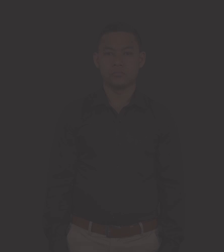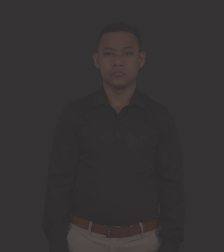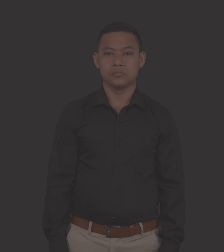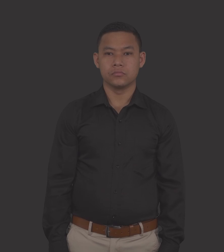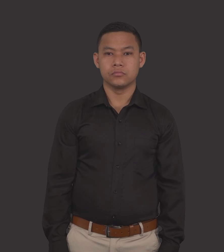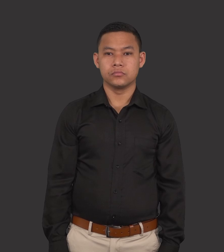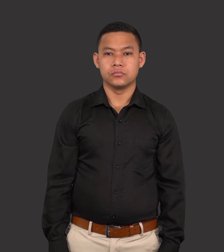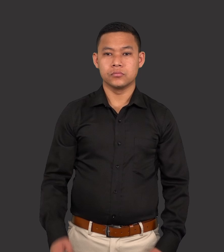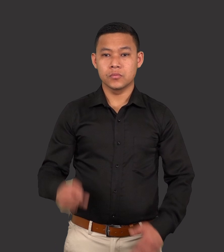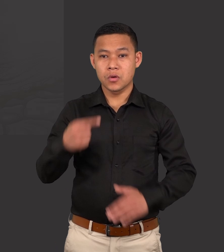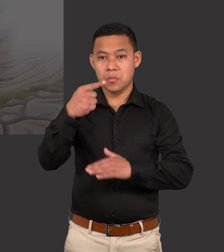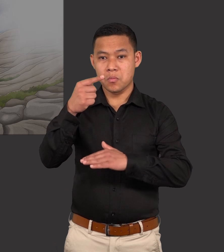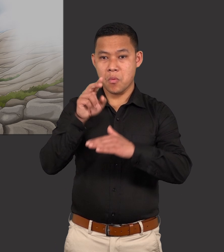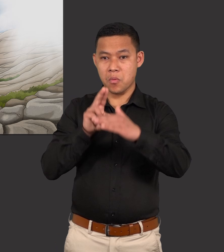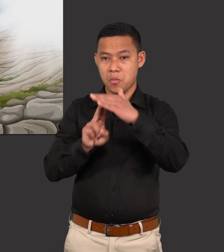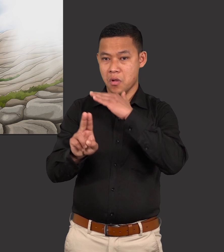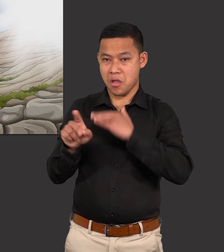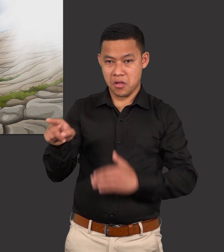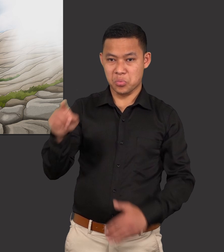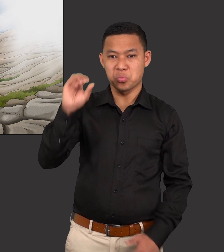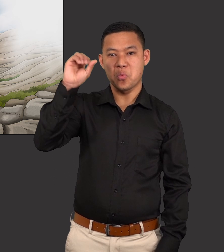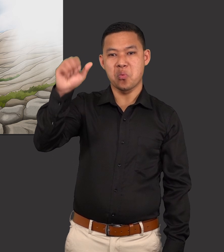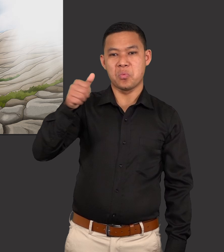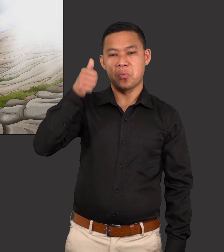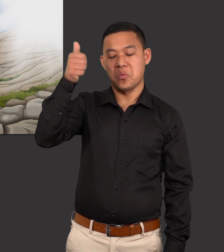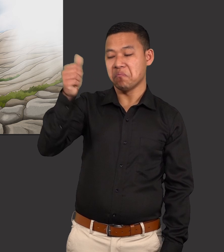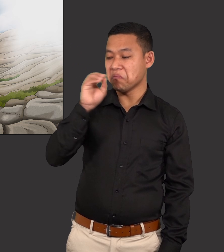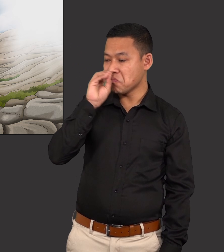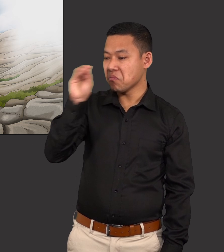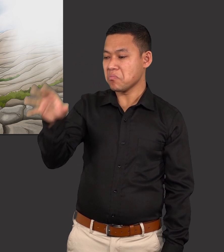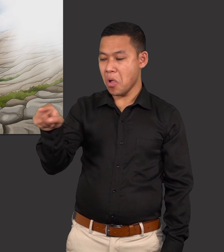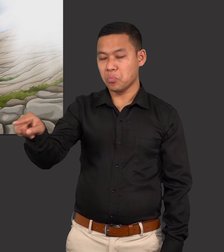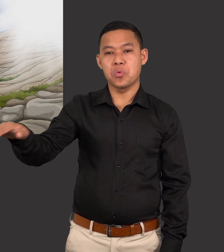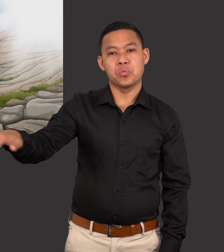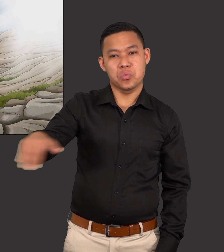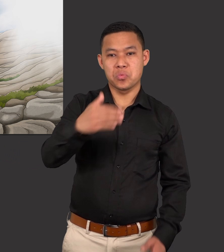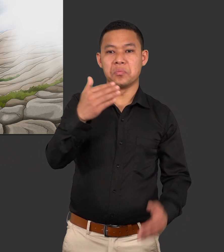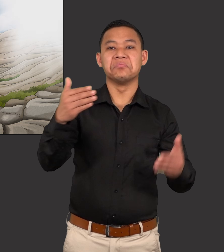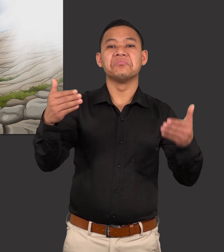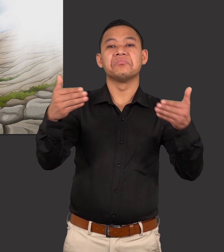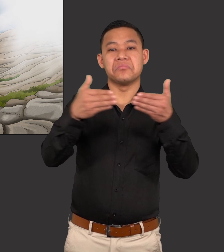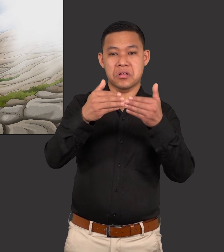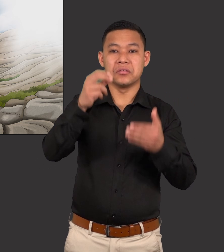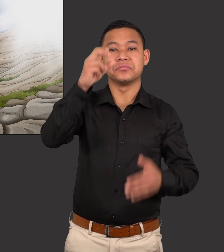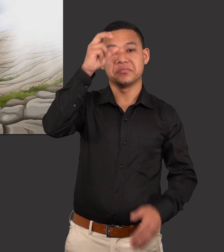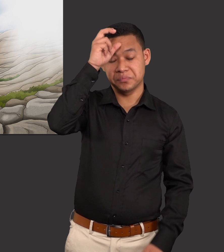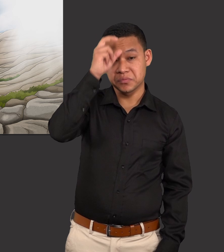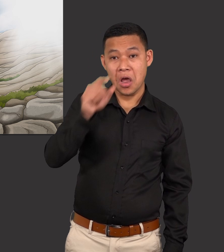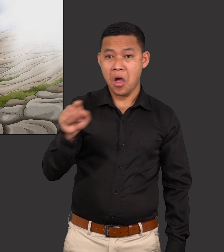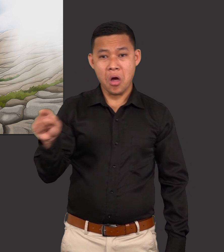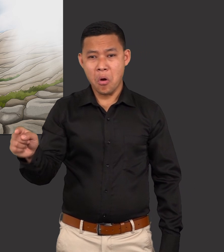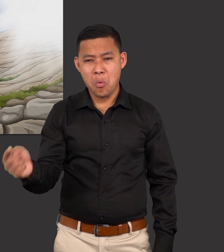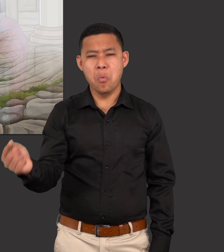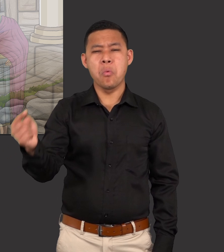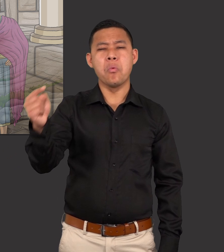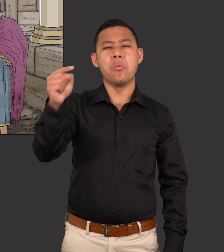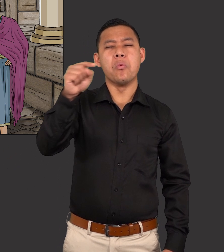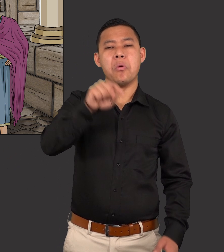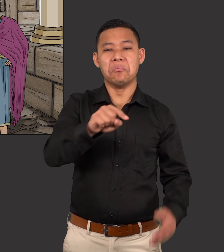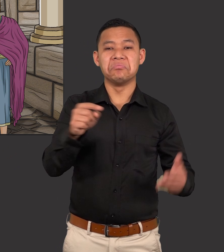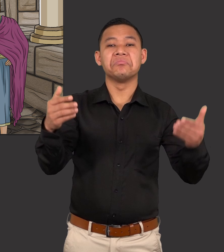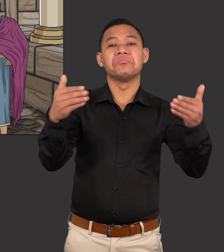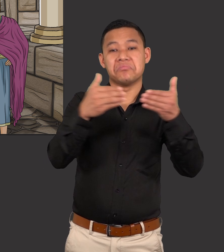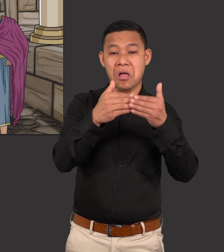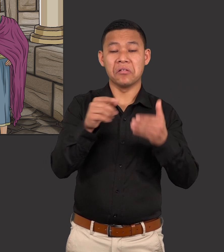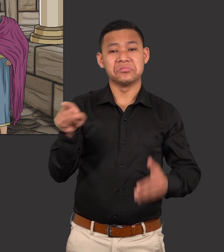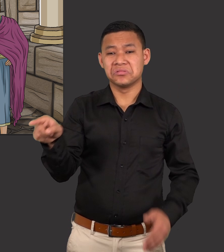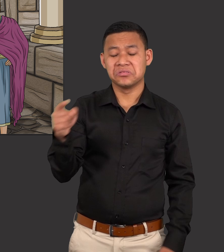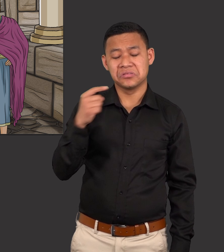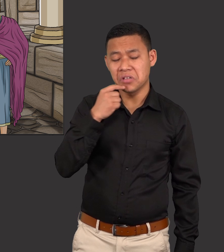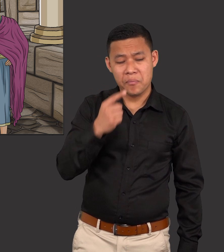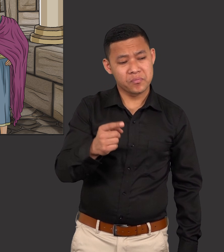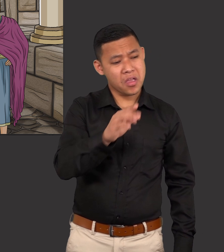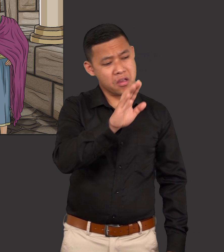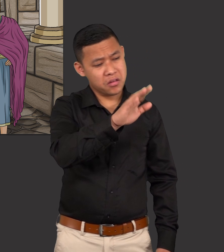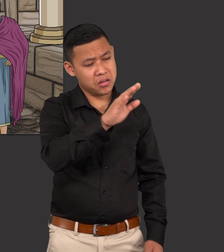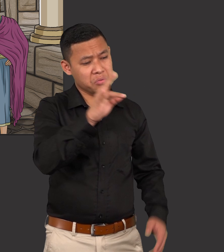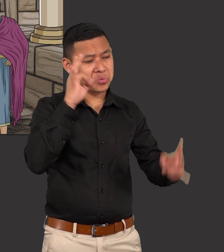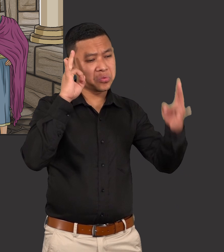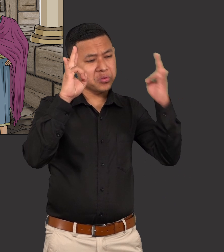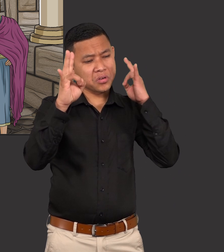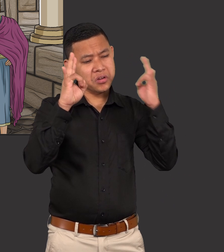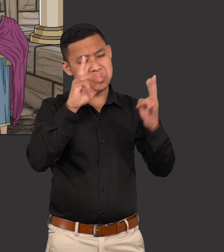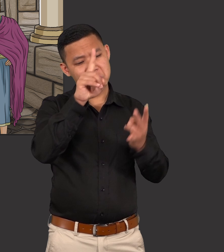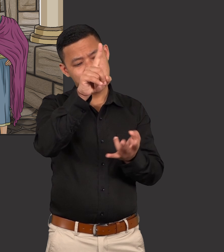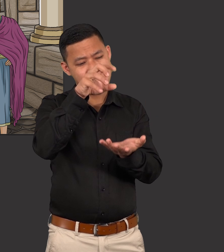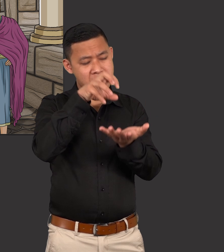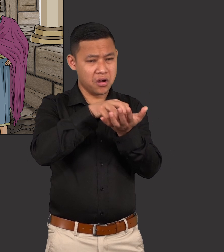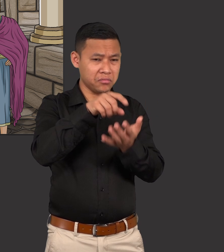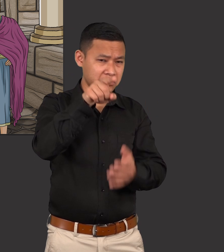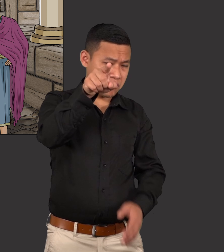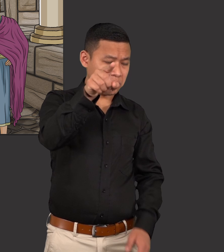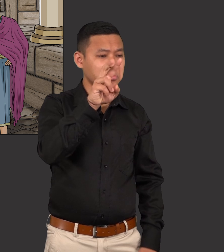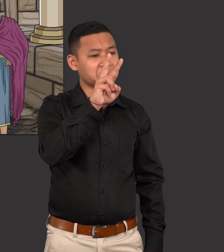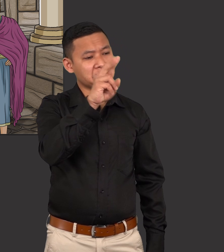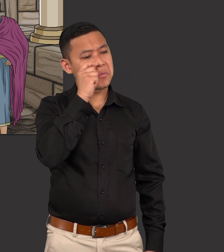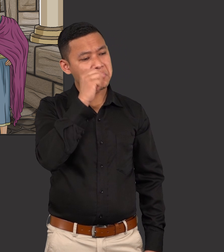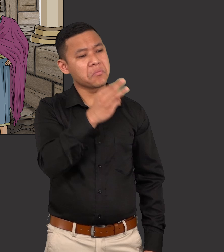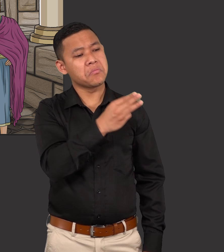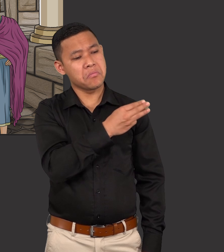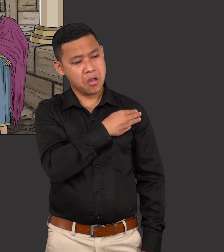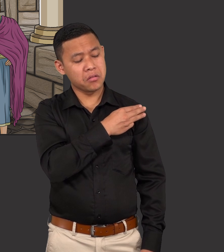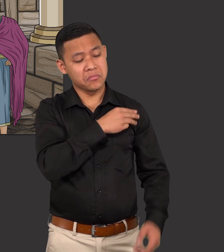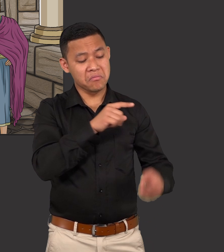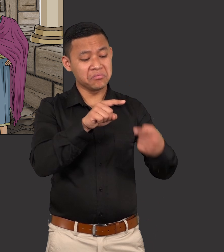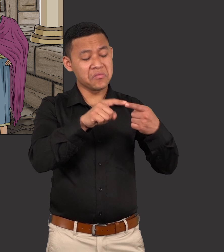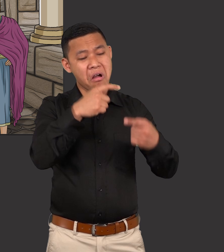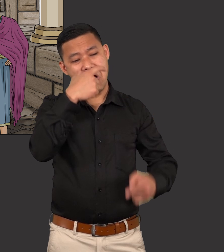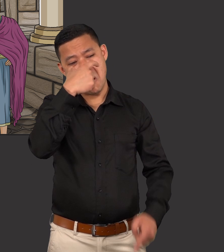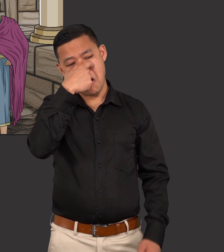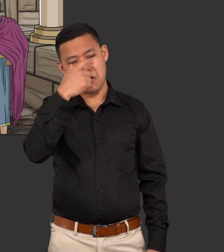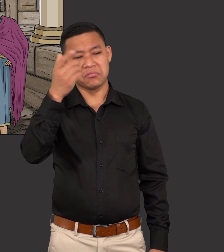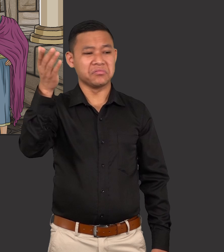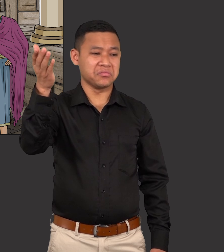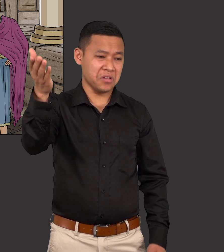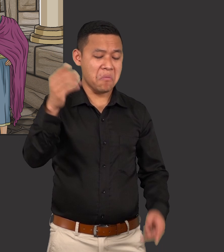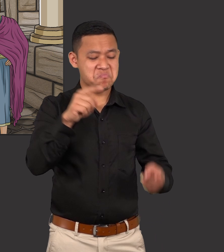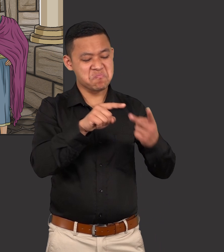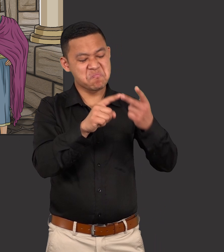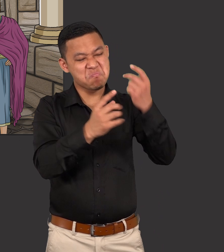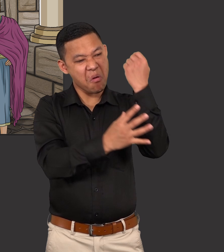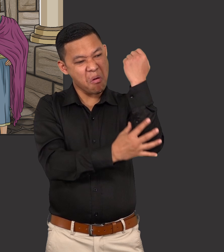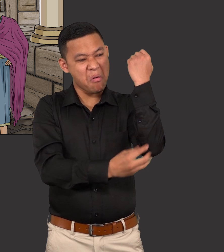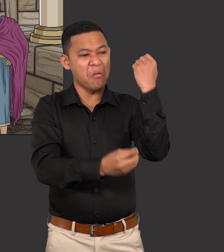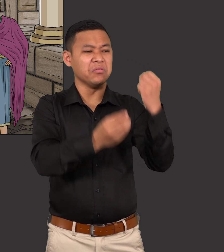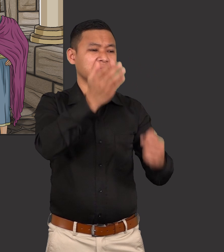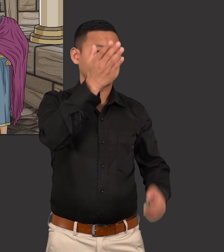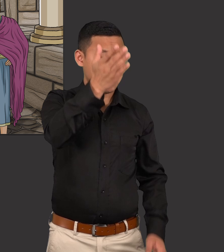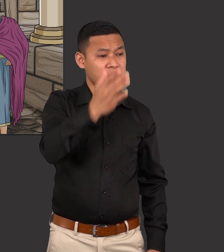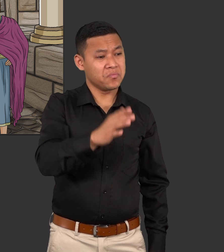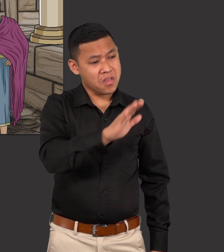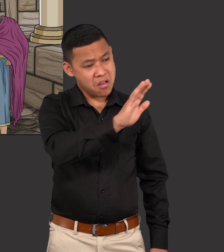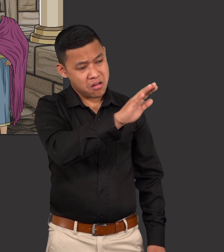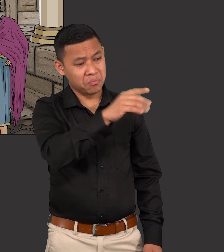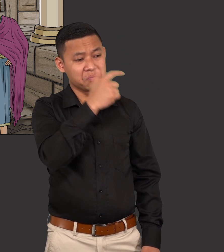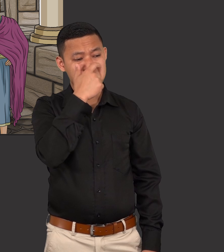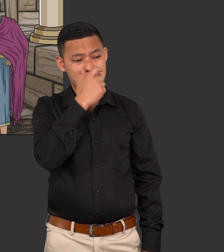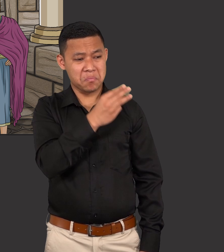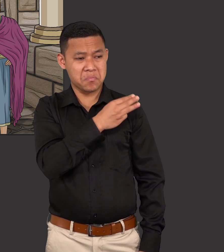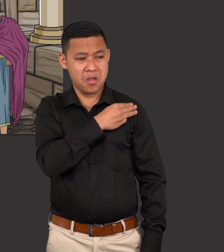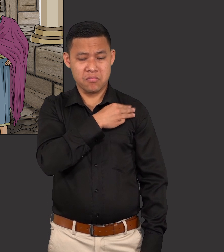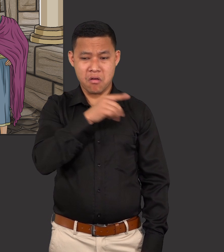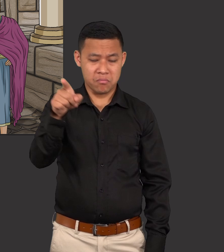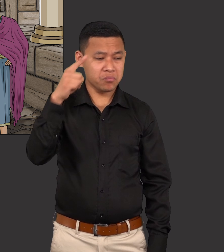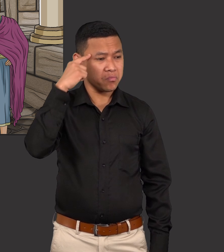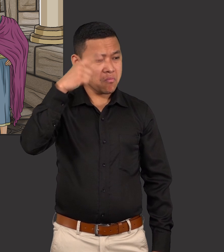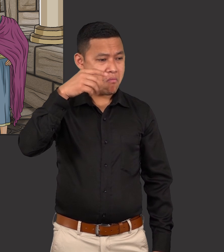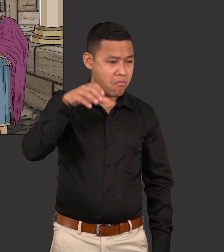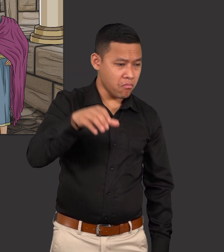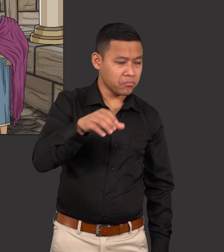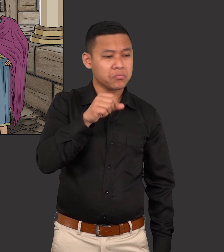Then the LORD sent Nathan to David, and when he arrived, he said, “There were two men in a certain city, one rich and the other poor.